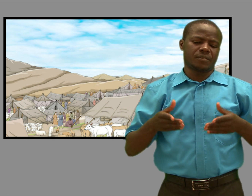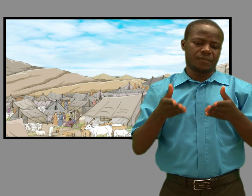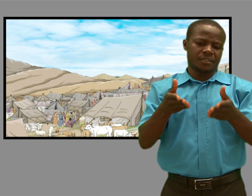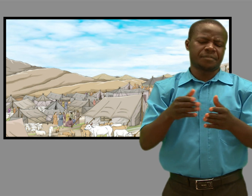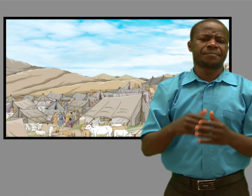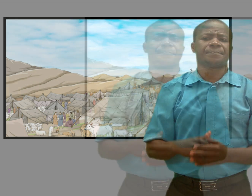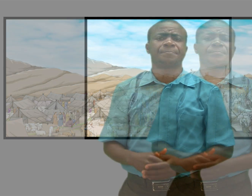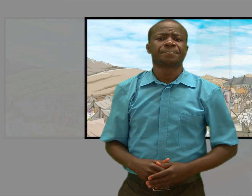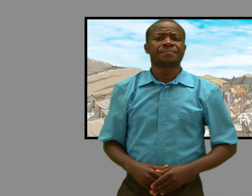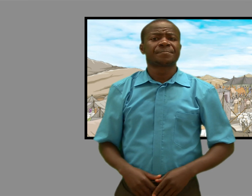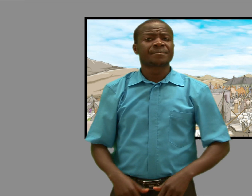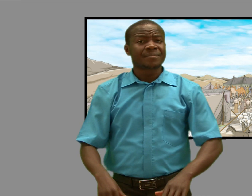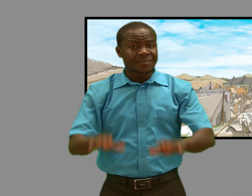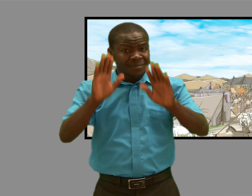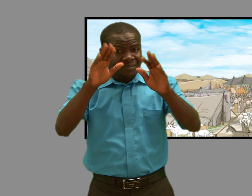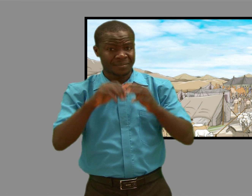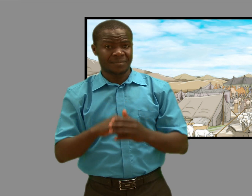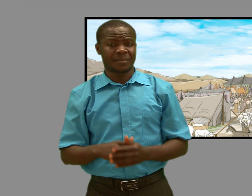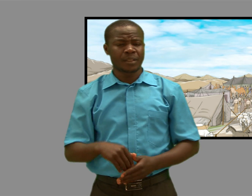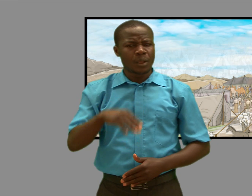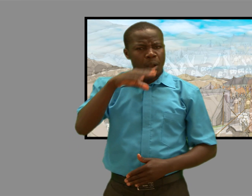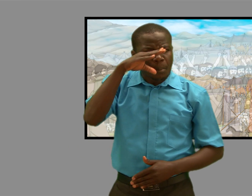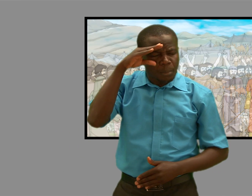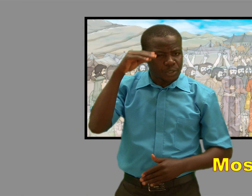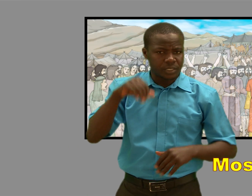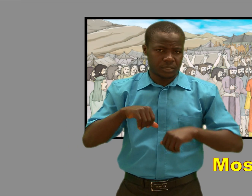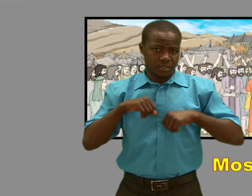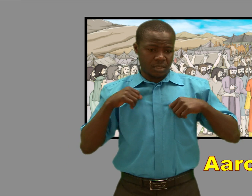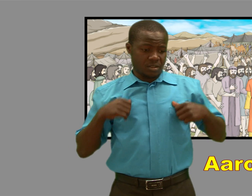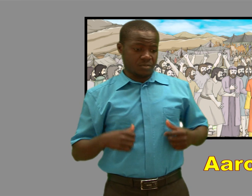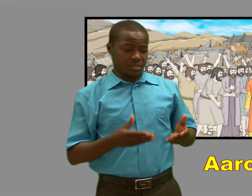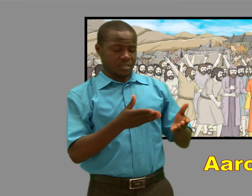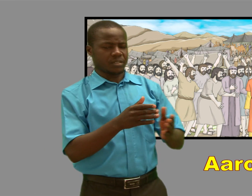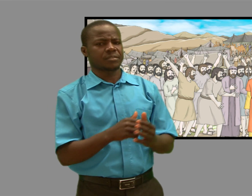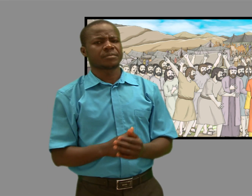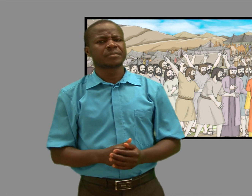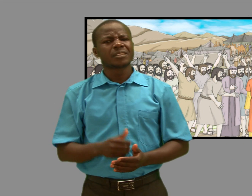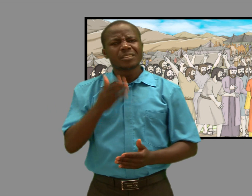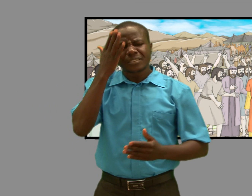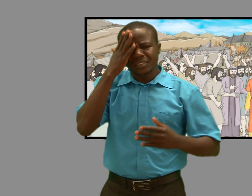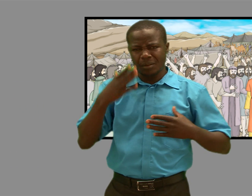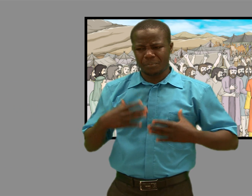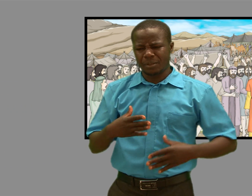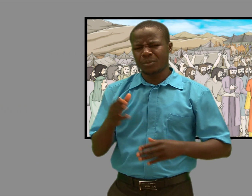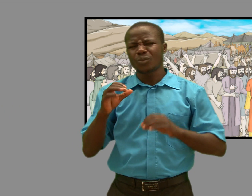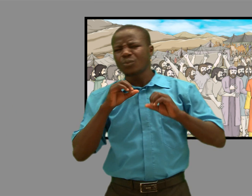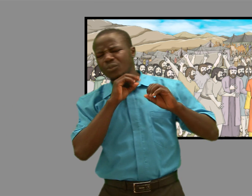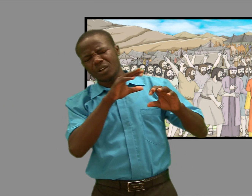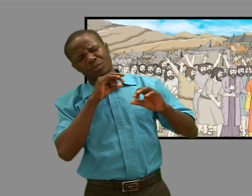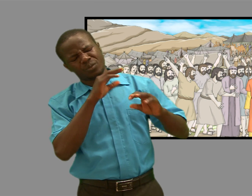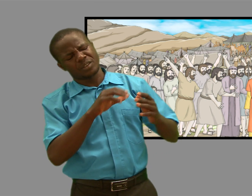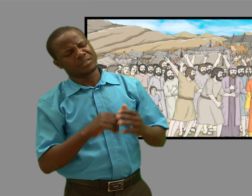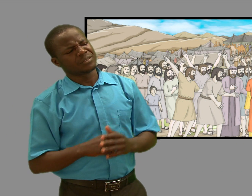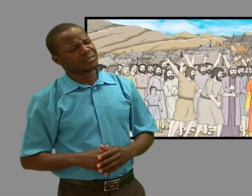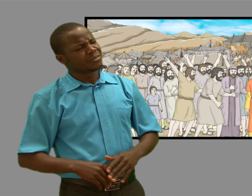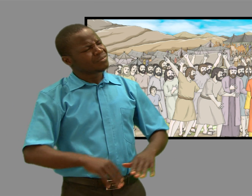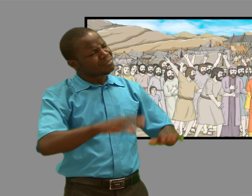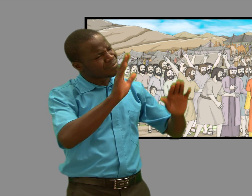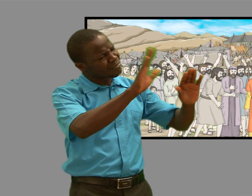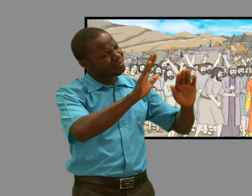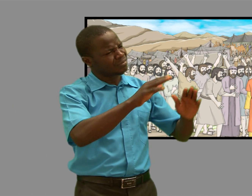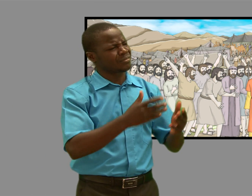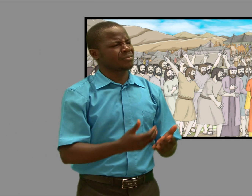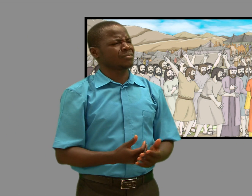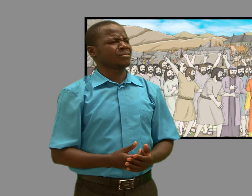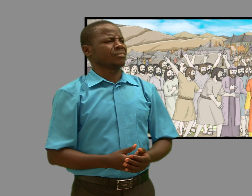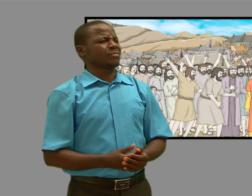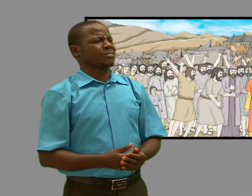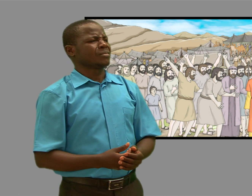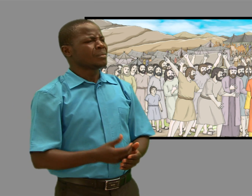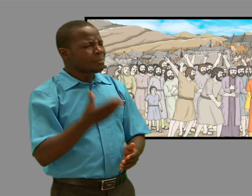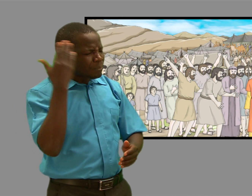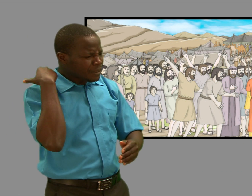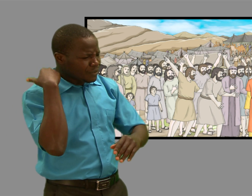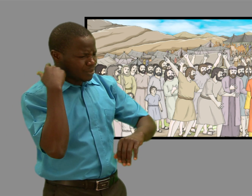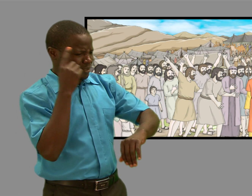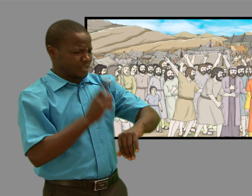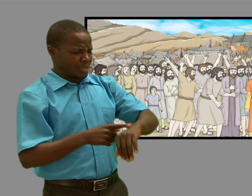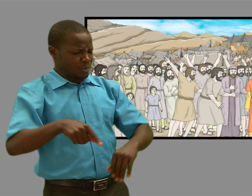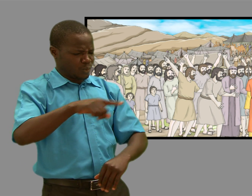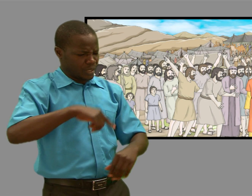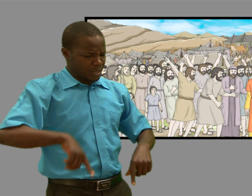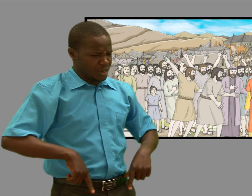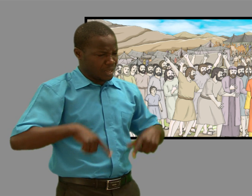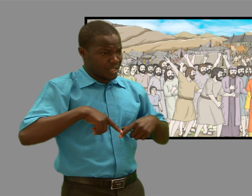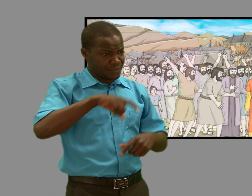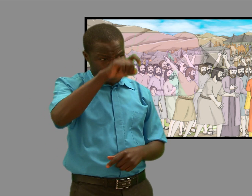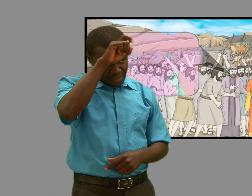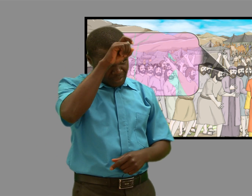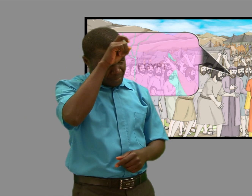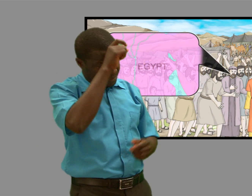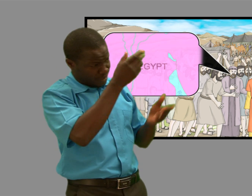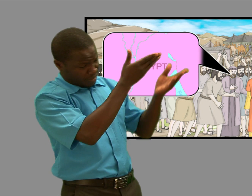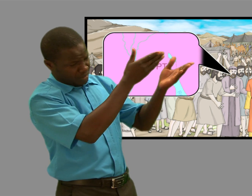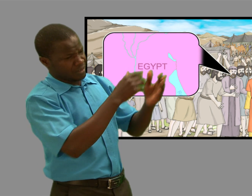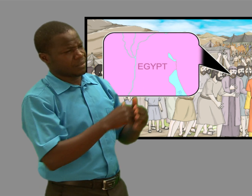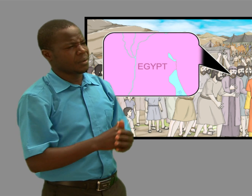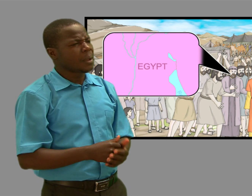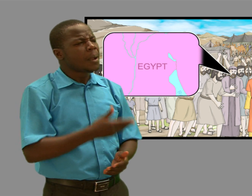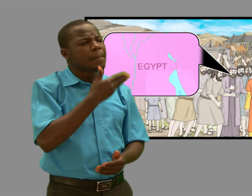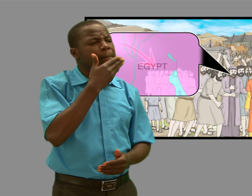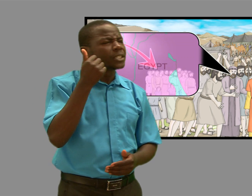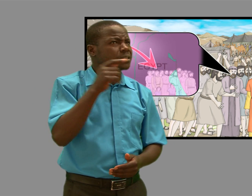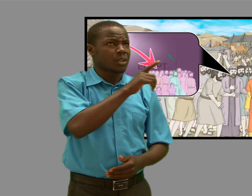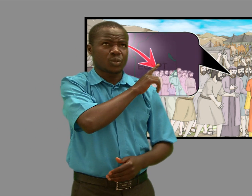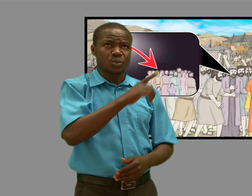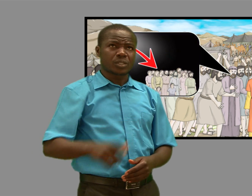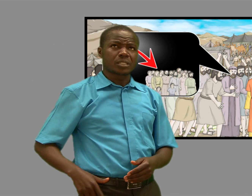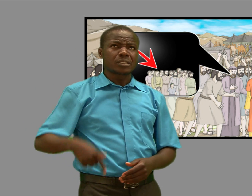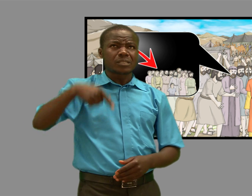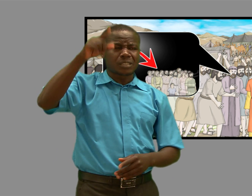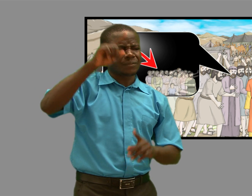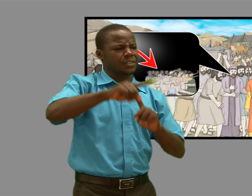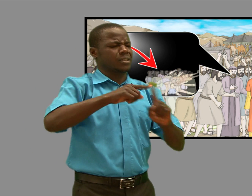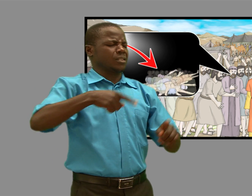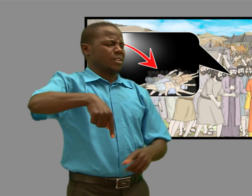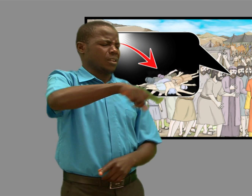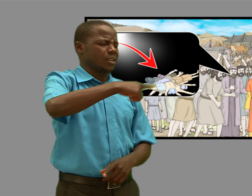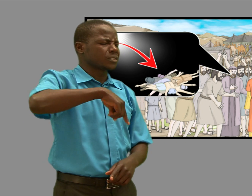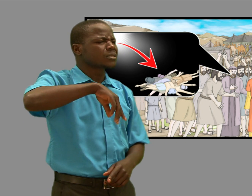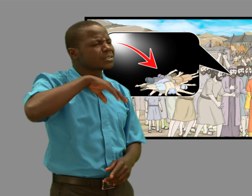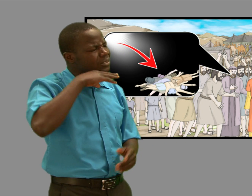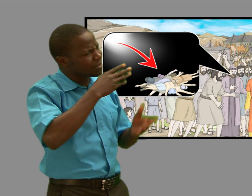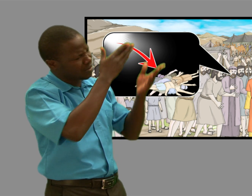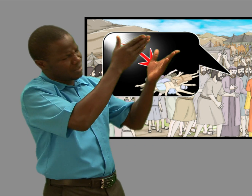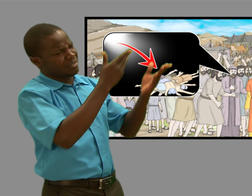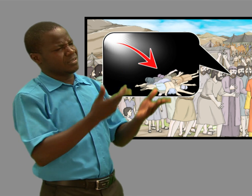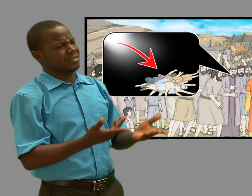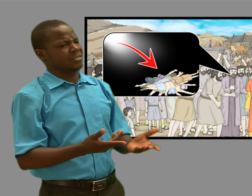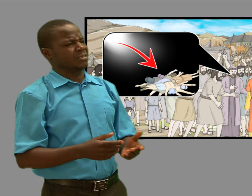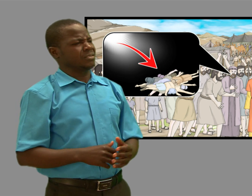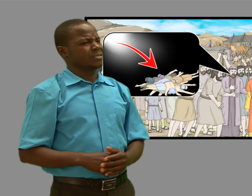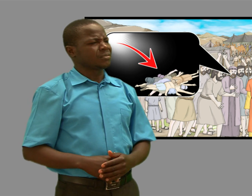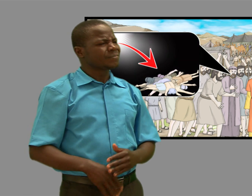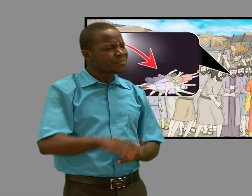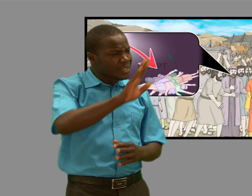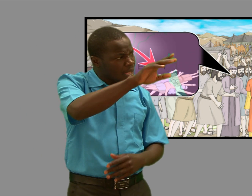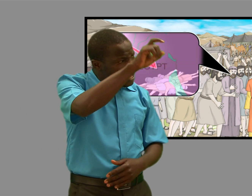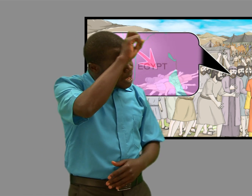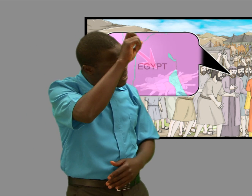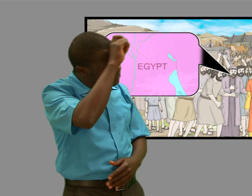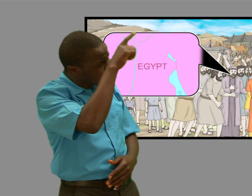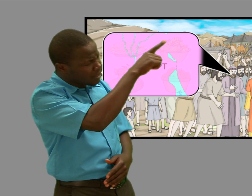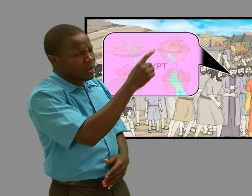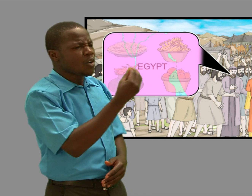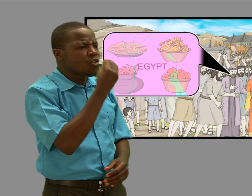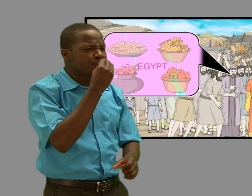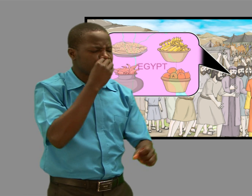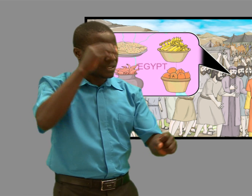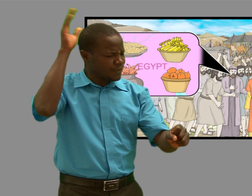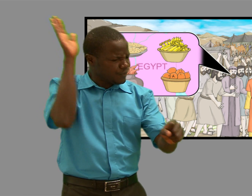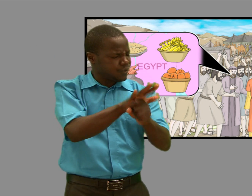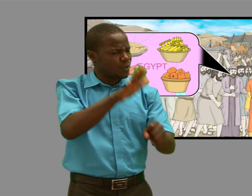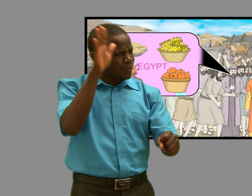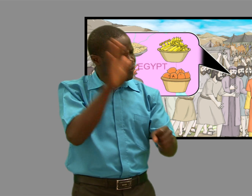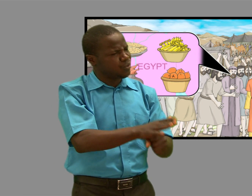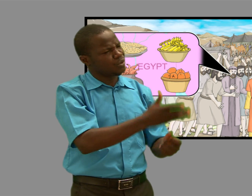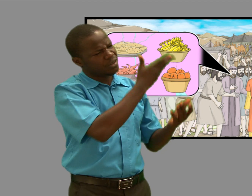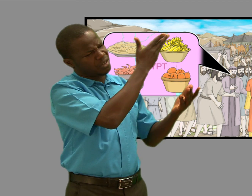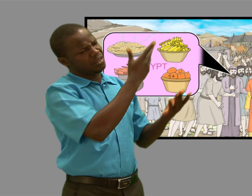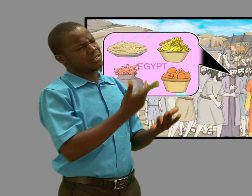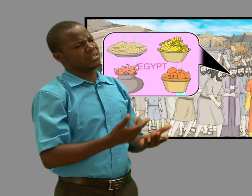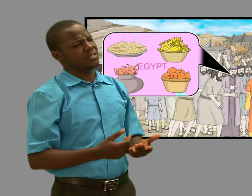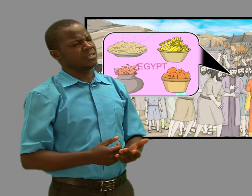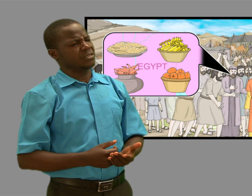And there in the desert they all grumbled against Moses and Aaron. “If only we had died by the LORD’s hand in the land of Egypt!” they said.